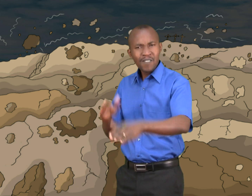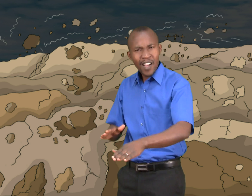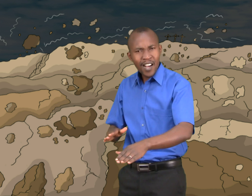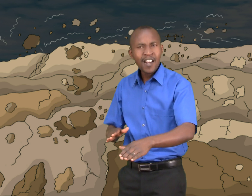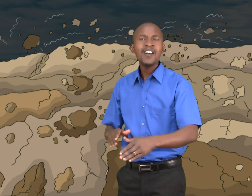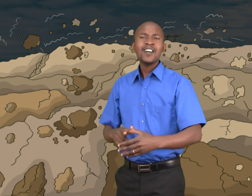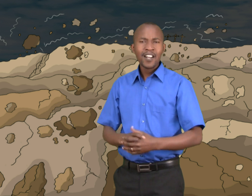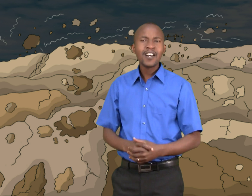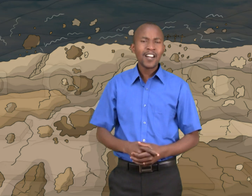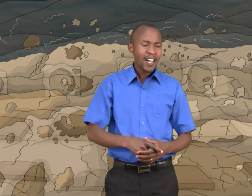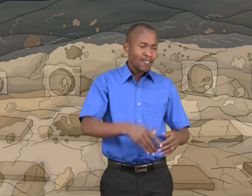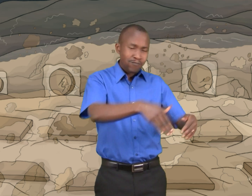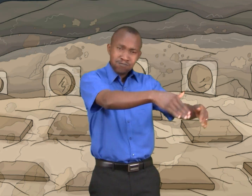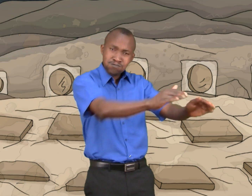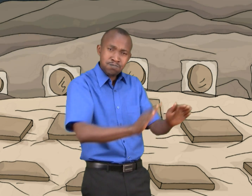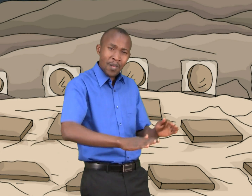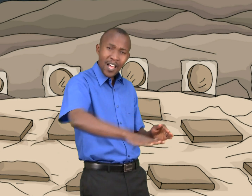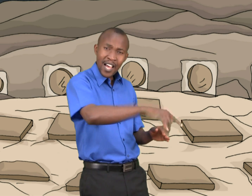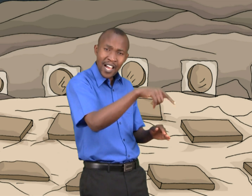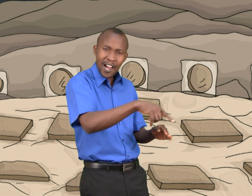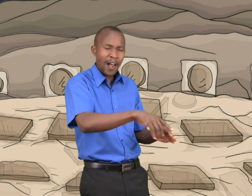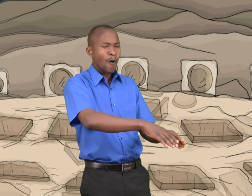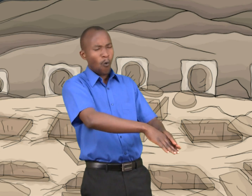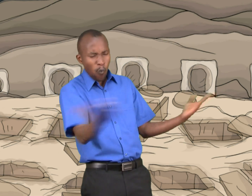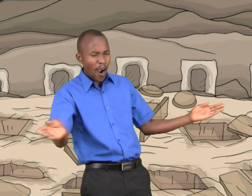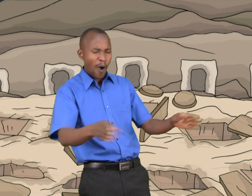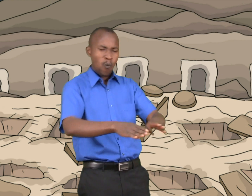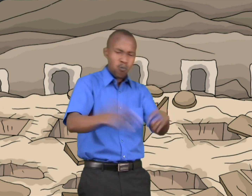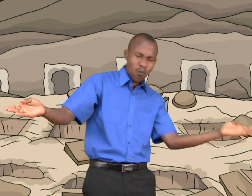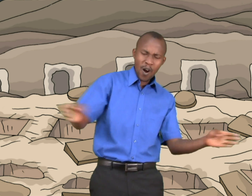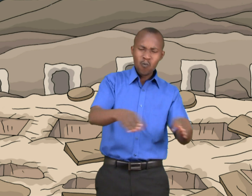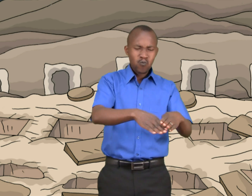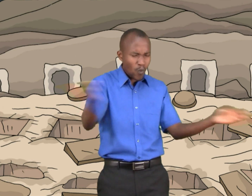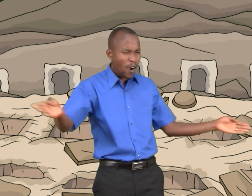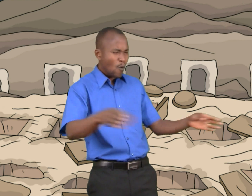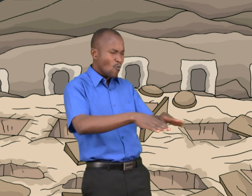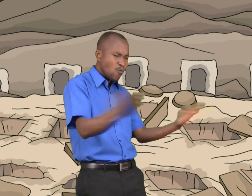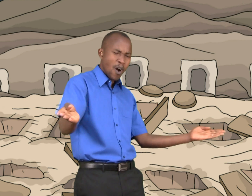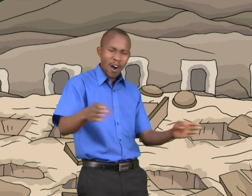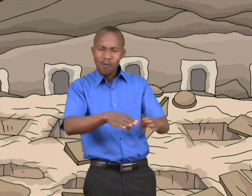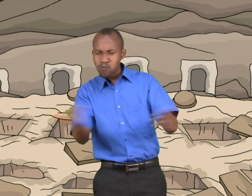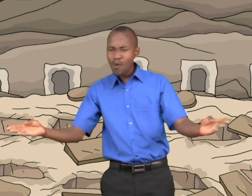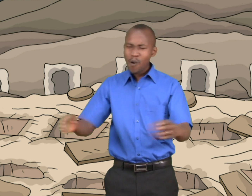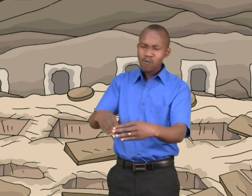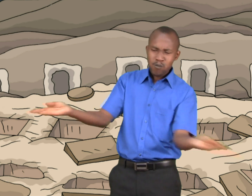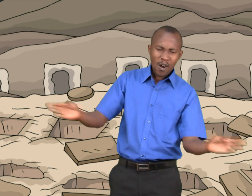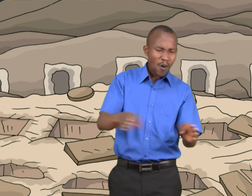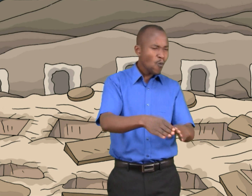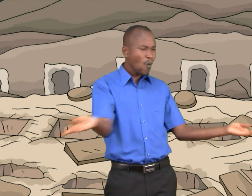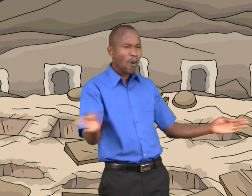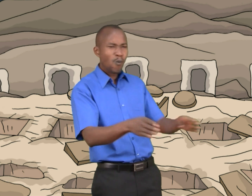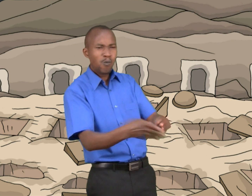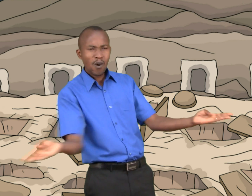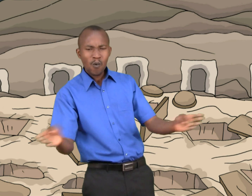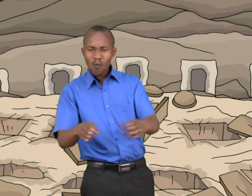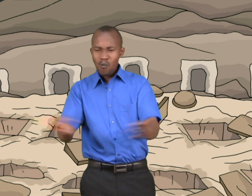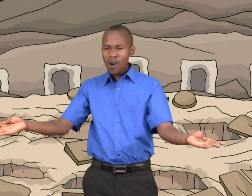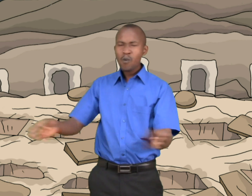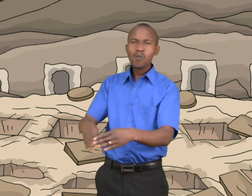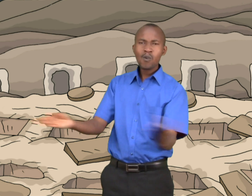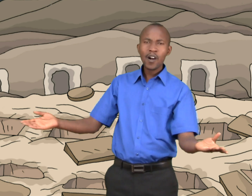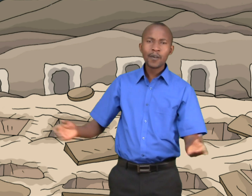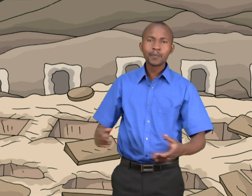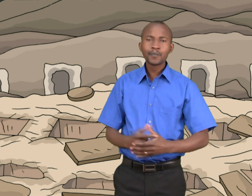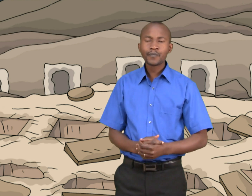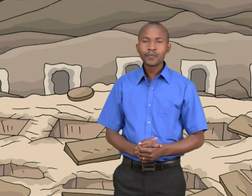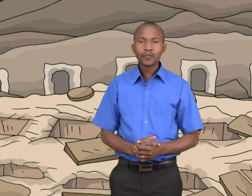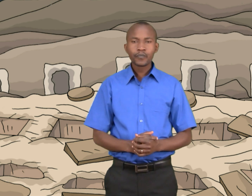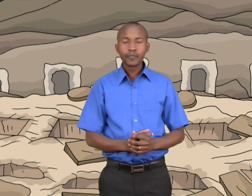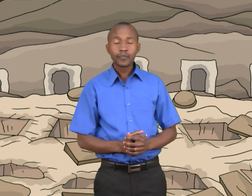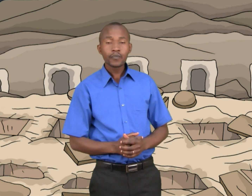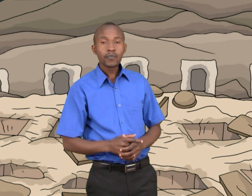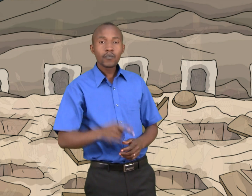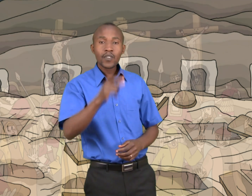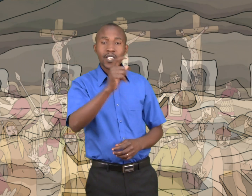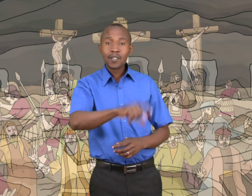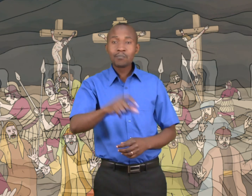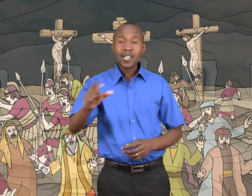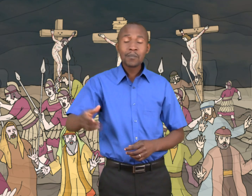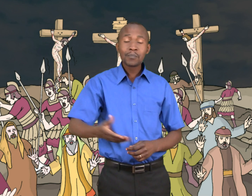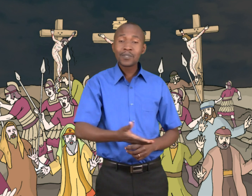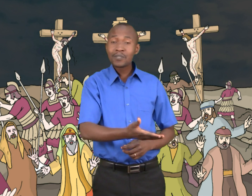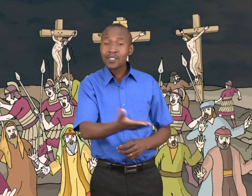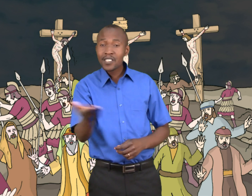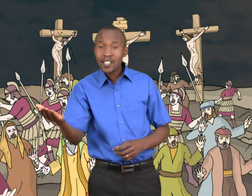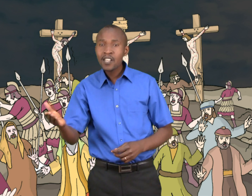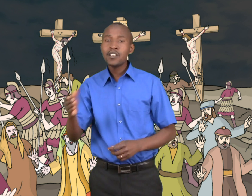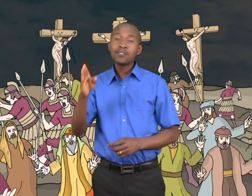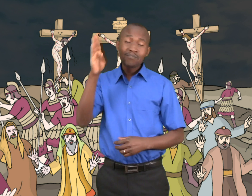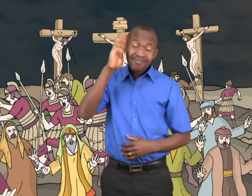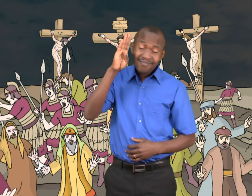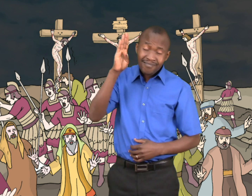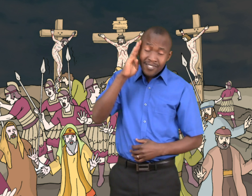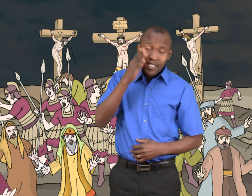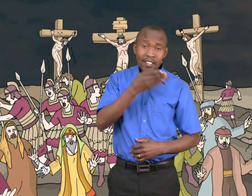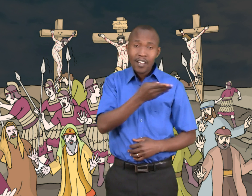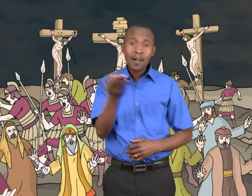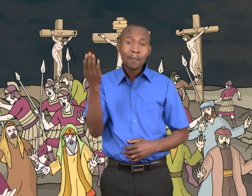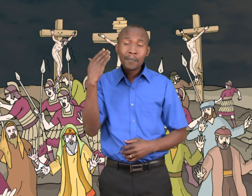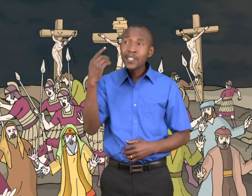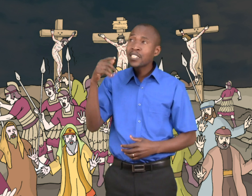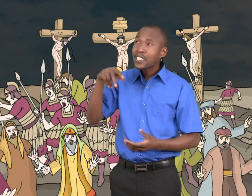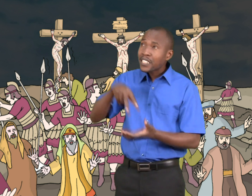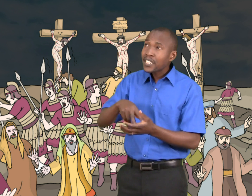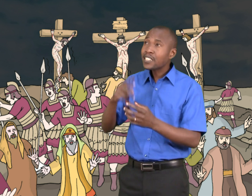The tombs broke open, and the bodies of many saints who had fallen asleep were raised.